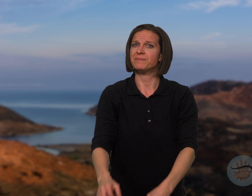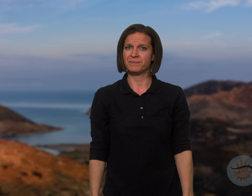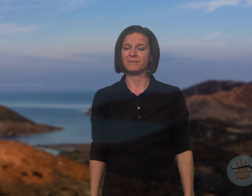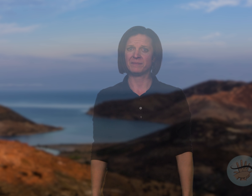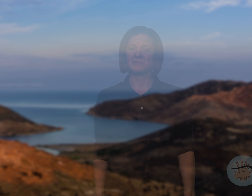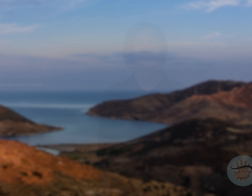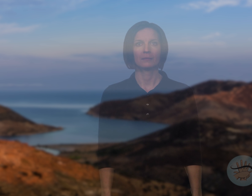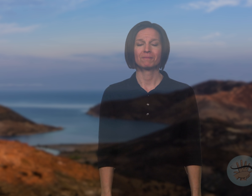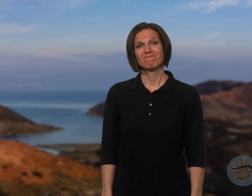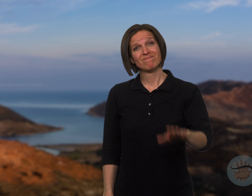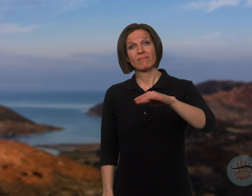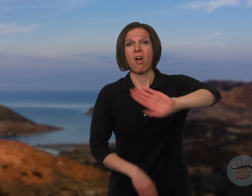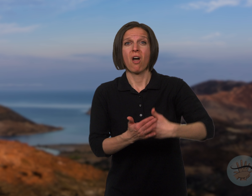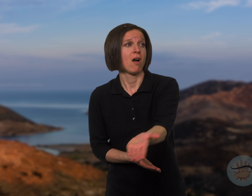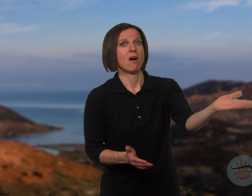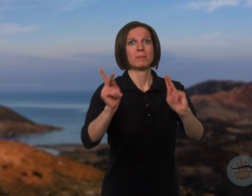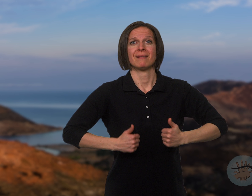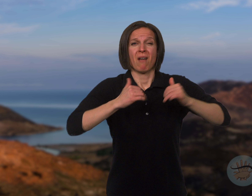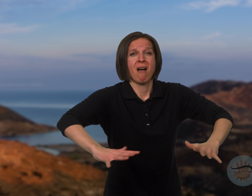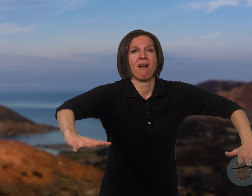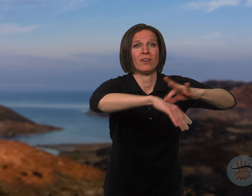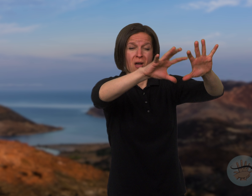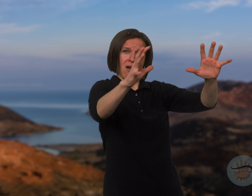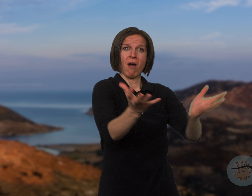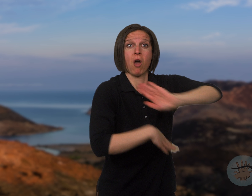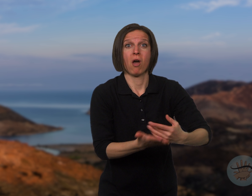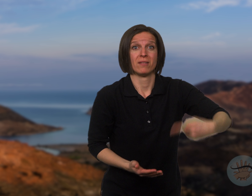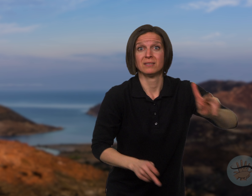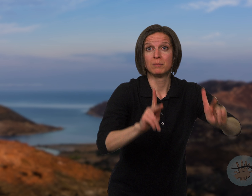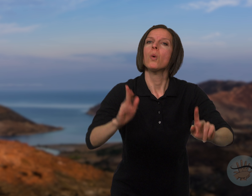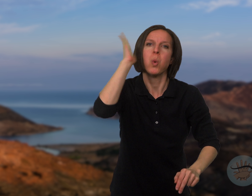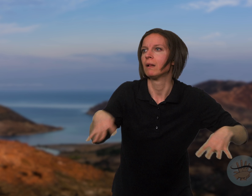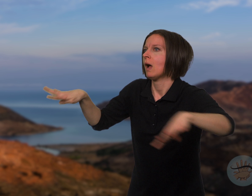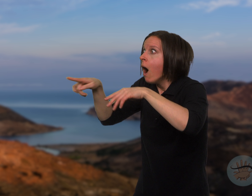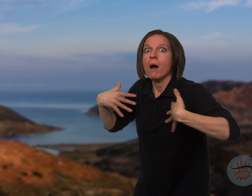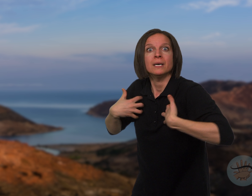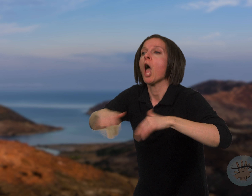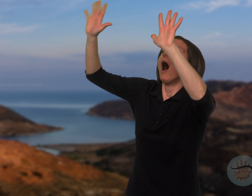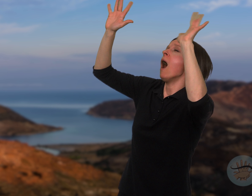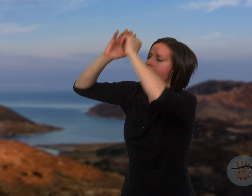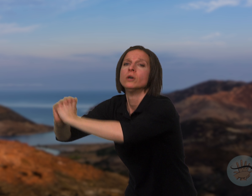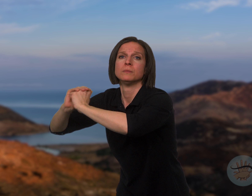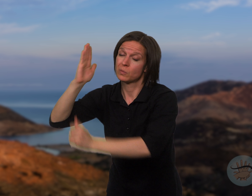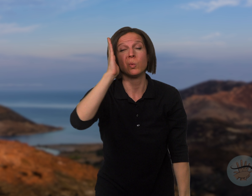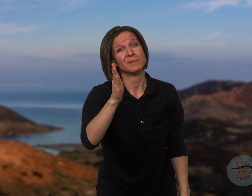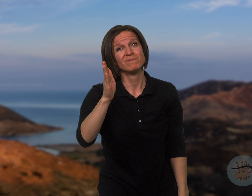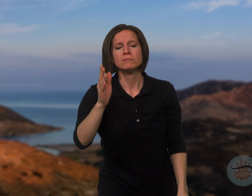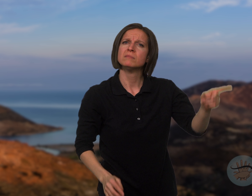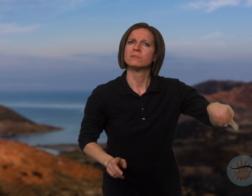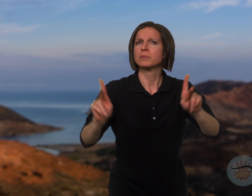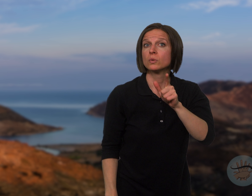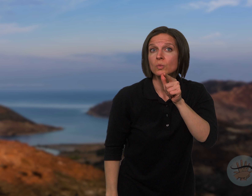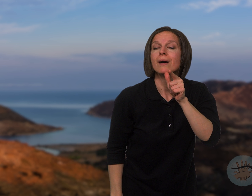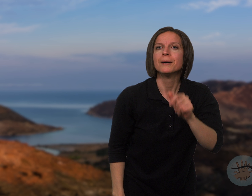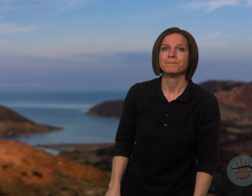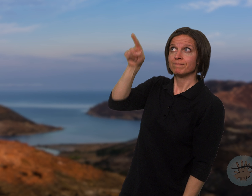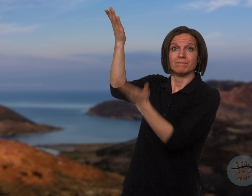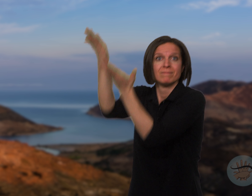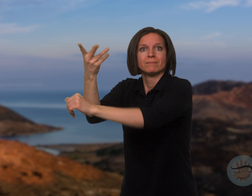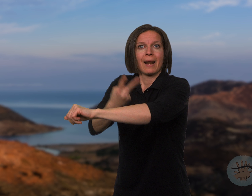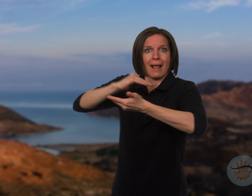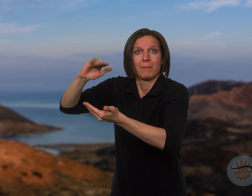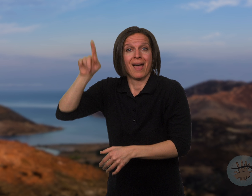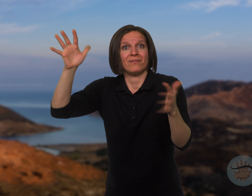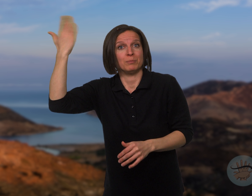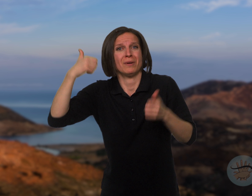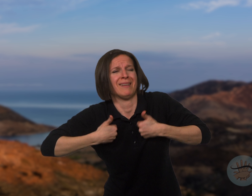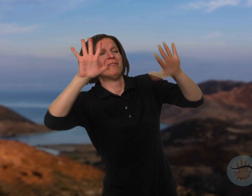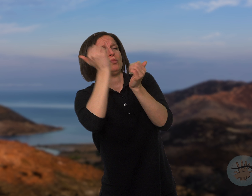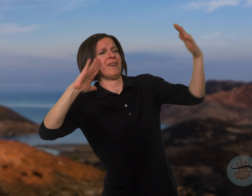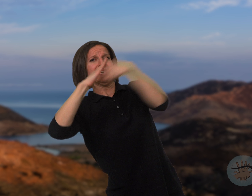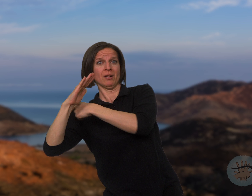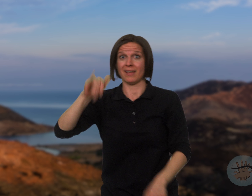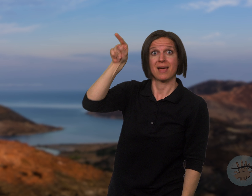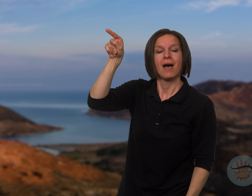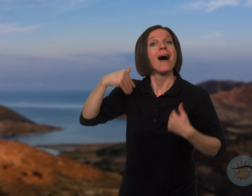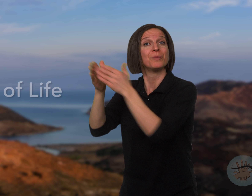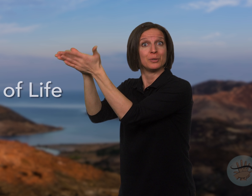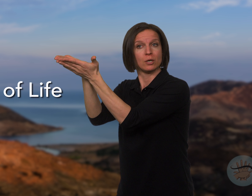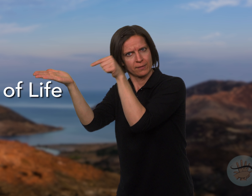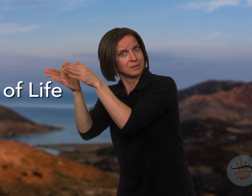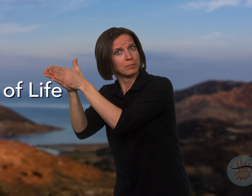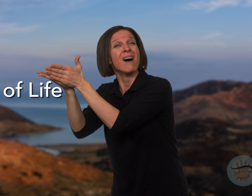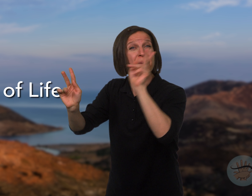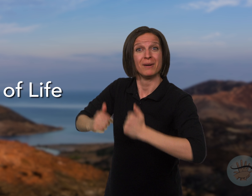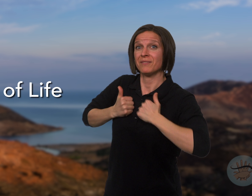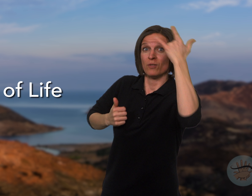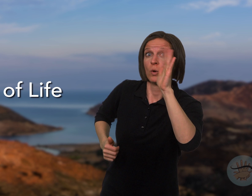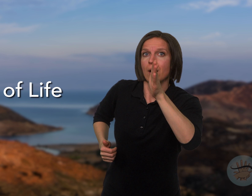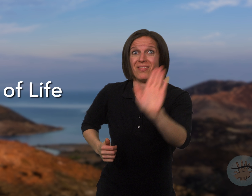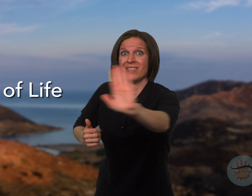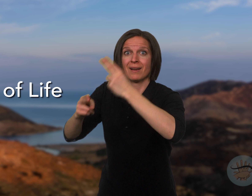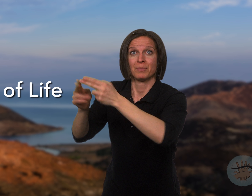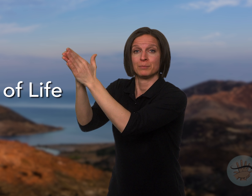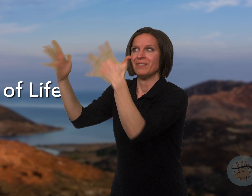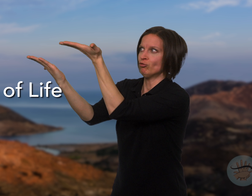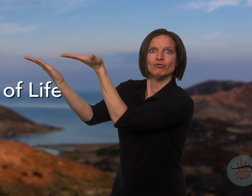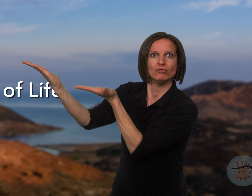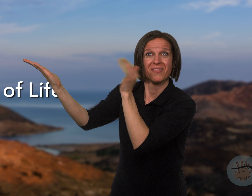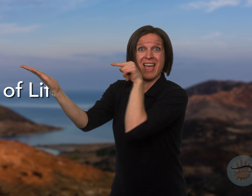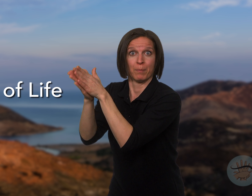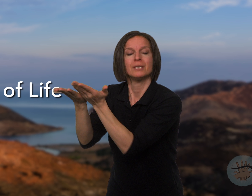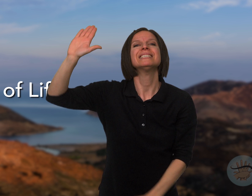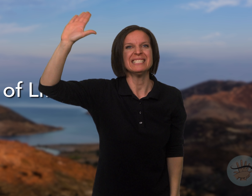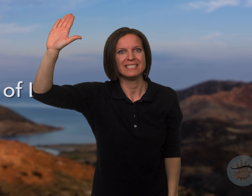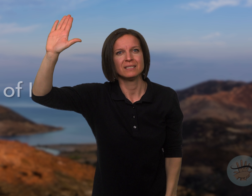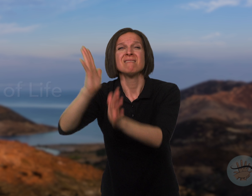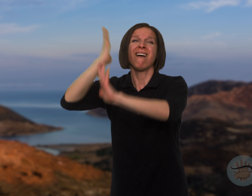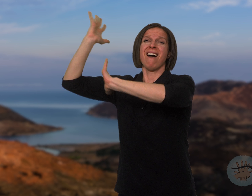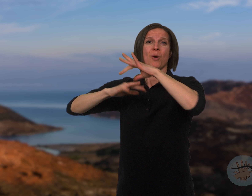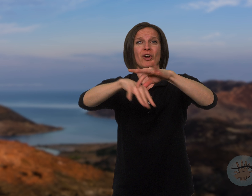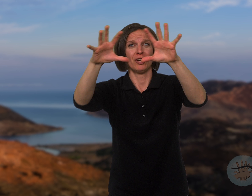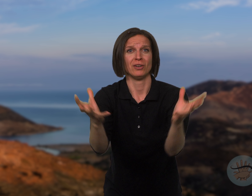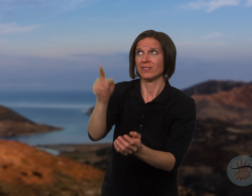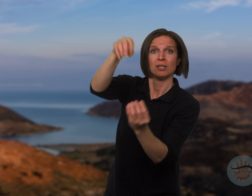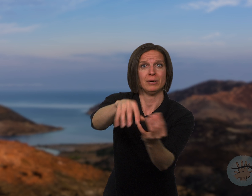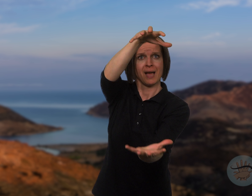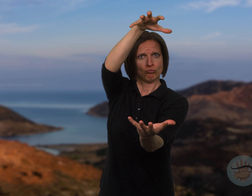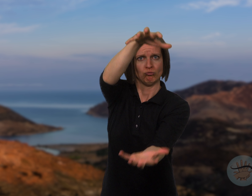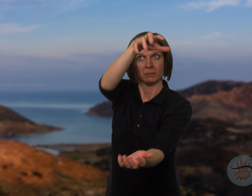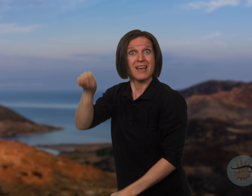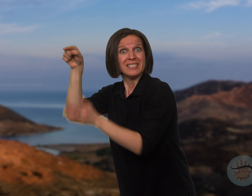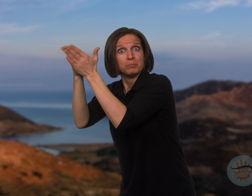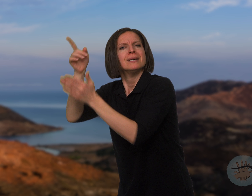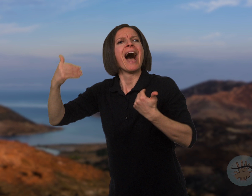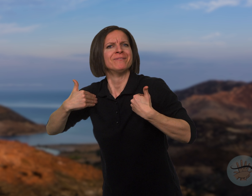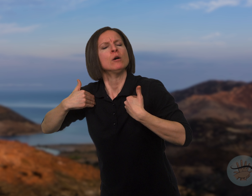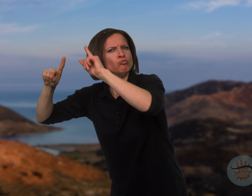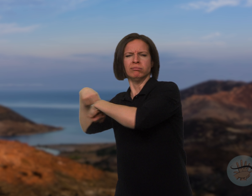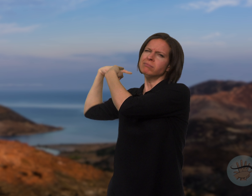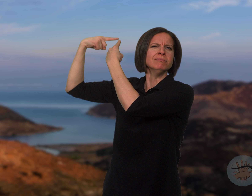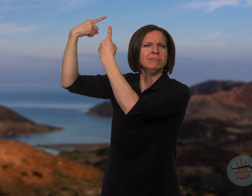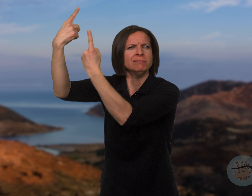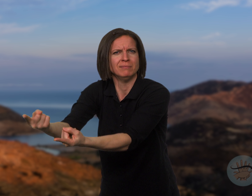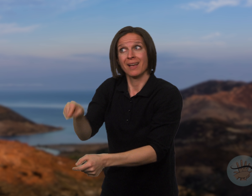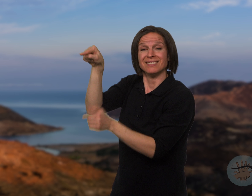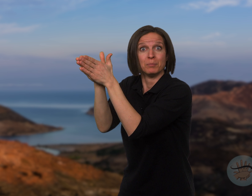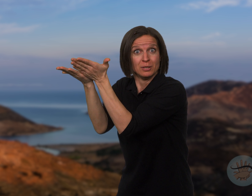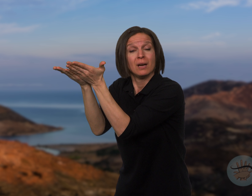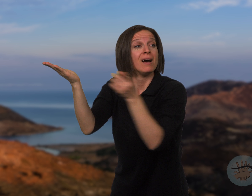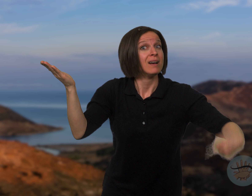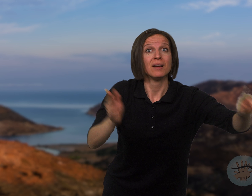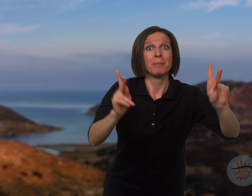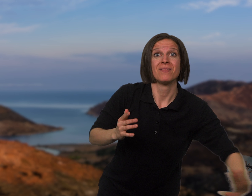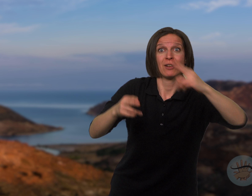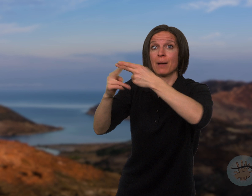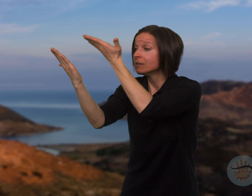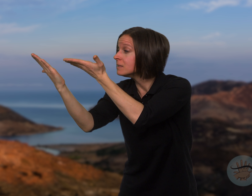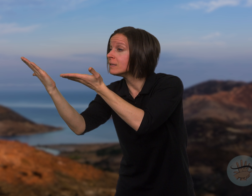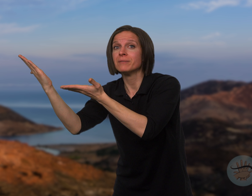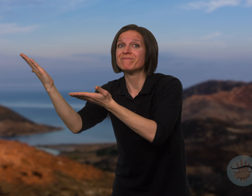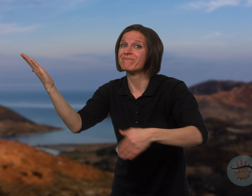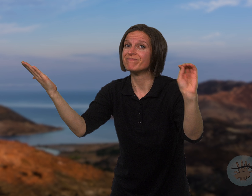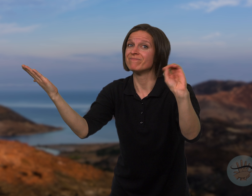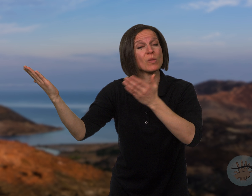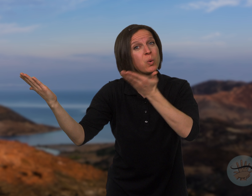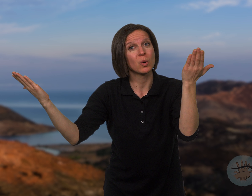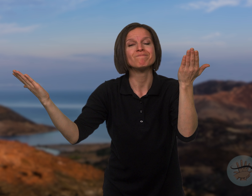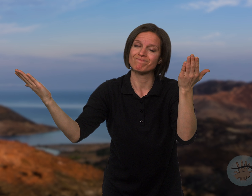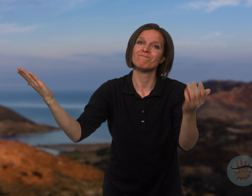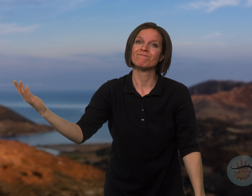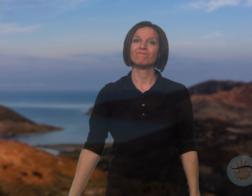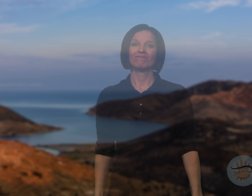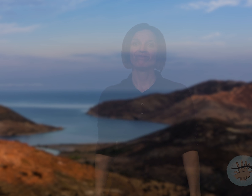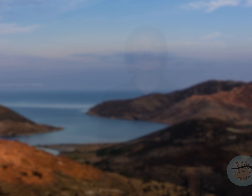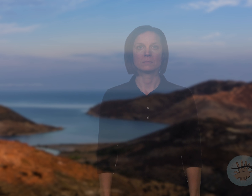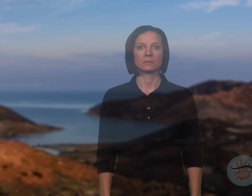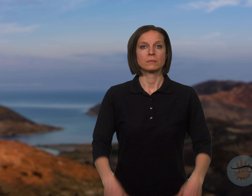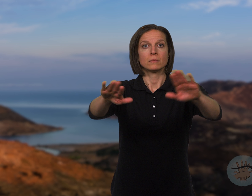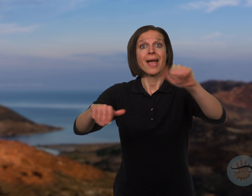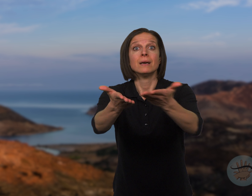And all who dwell on the earth will worship the beast—all whose names have not been written from the foundation of the world in the Book of Life belonging to the Lamb who was slain.